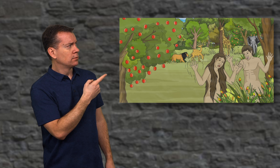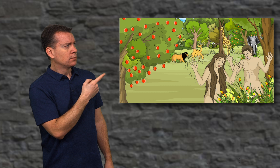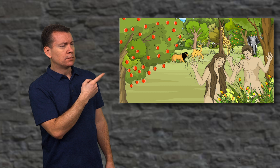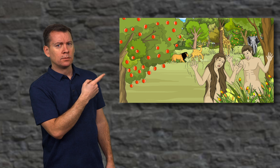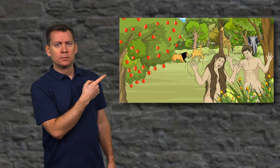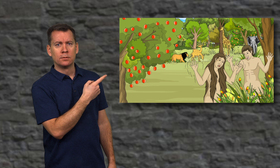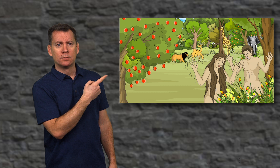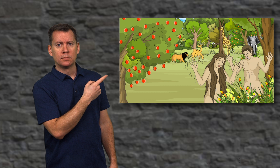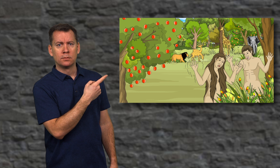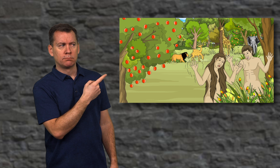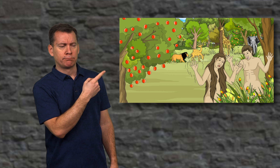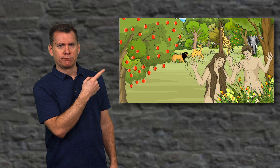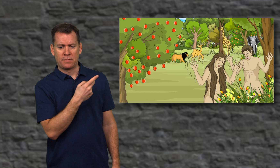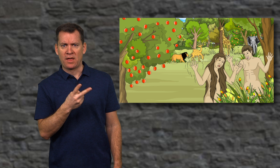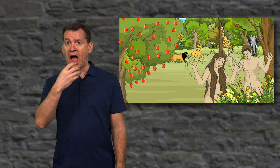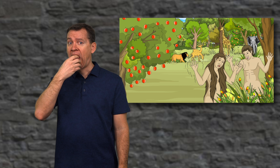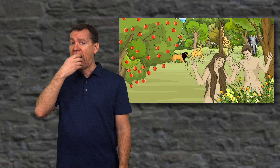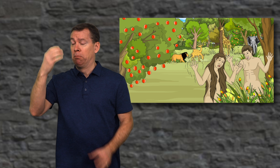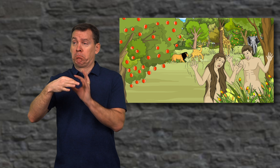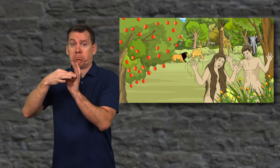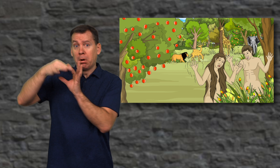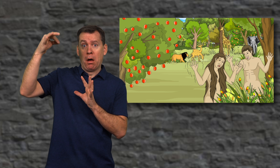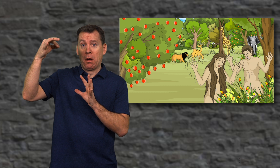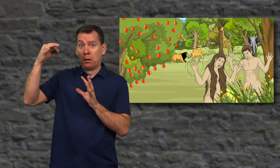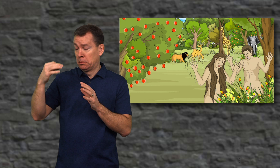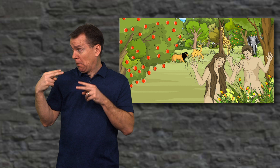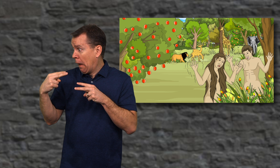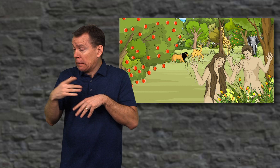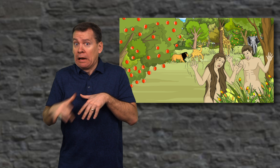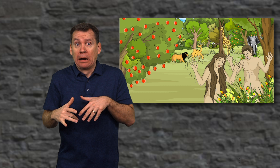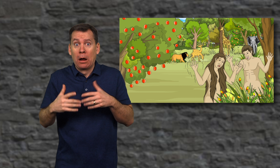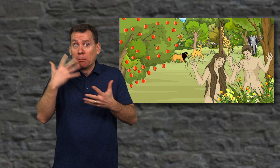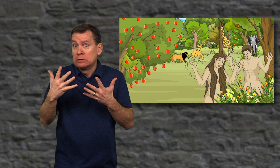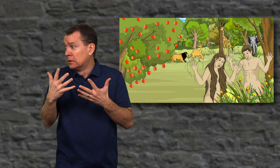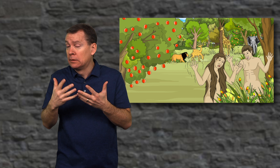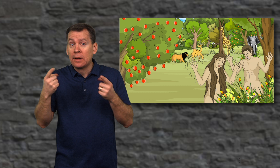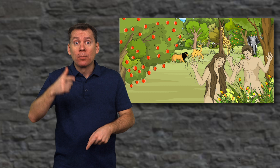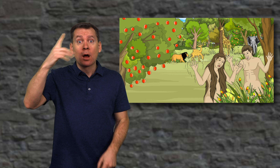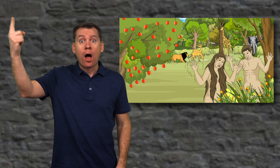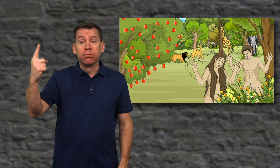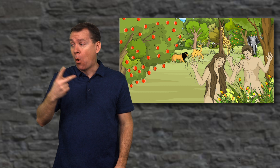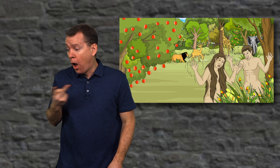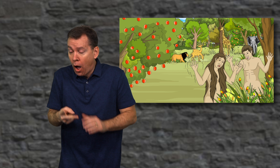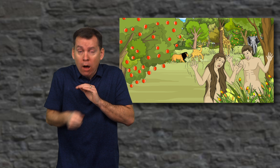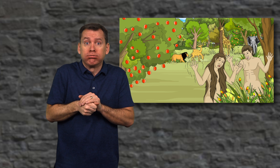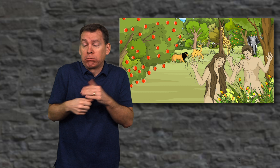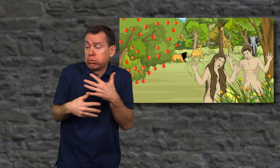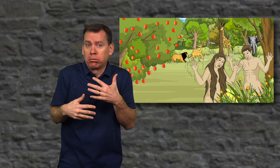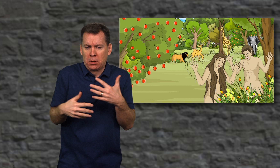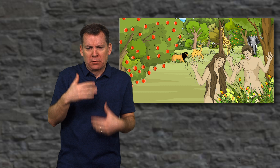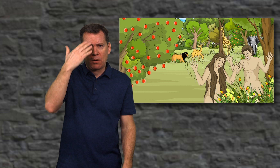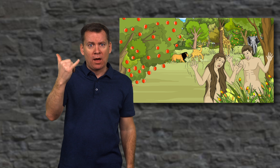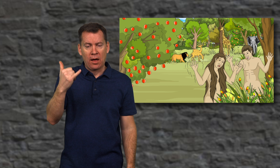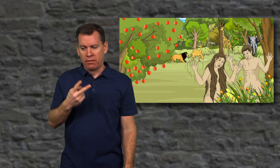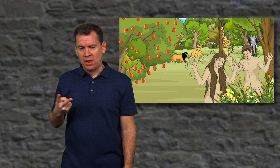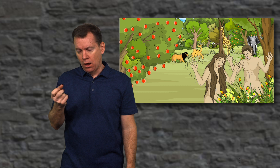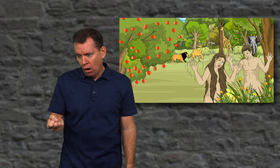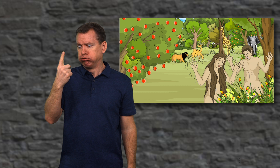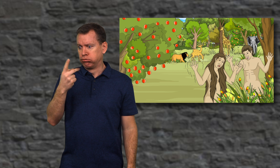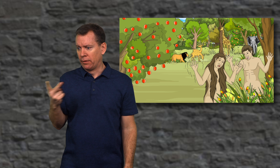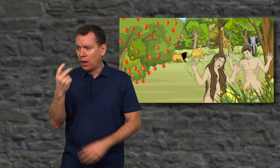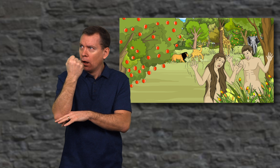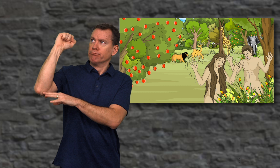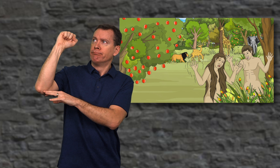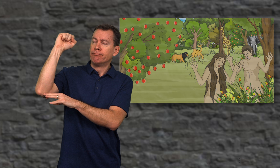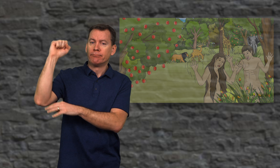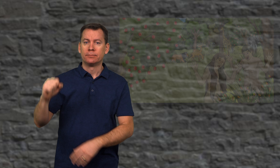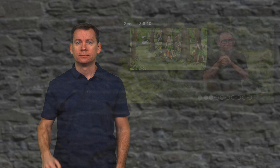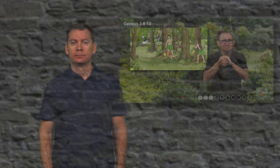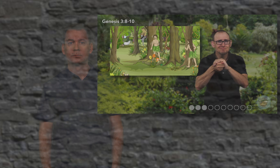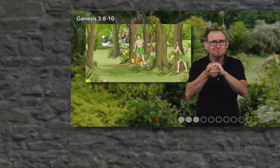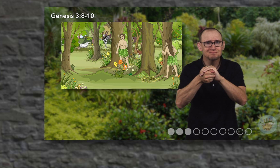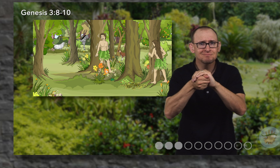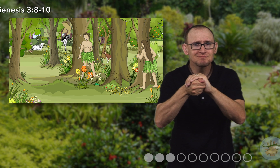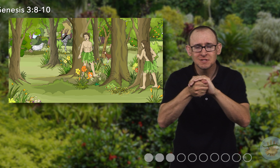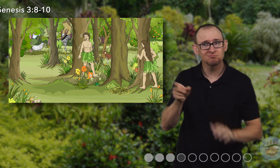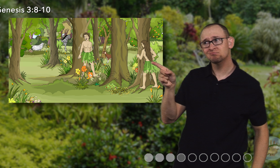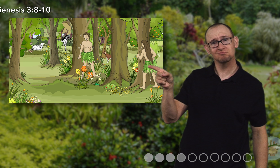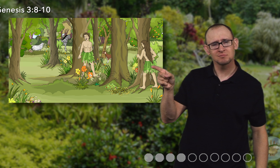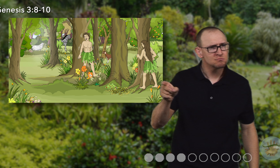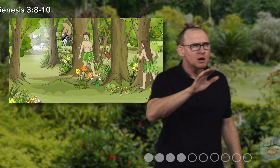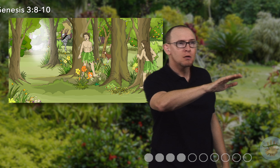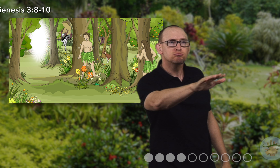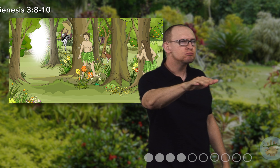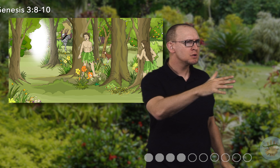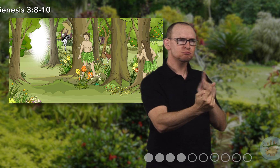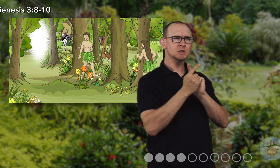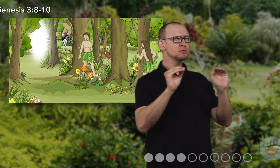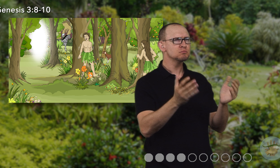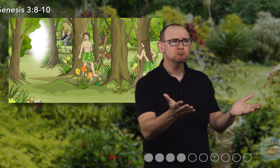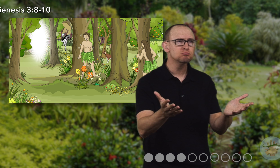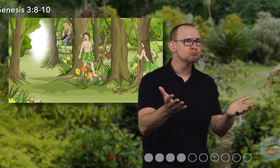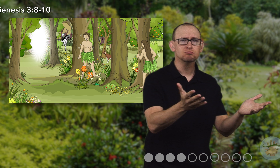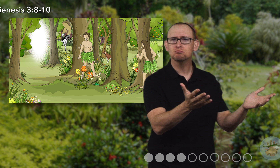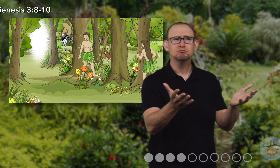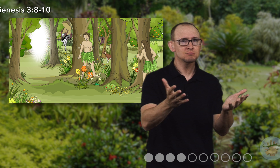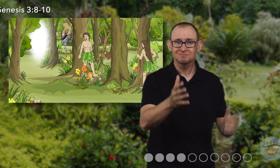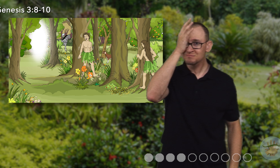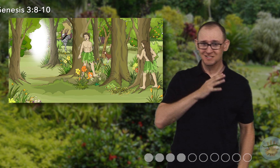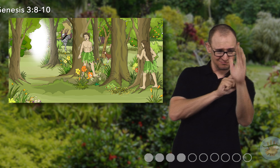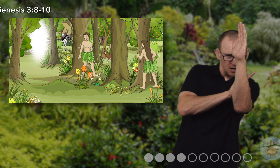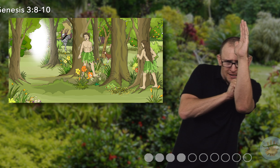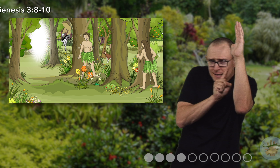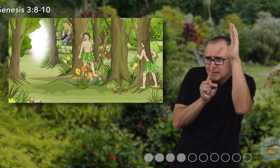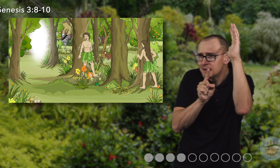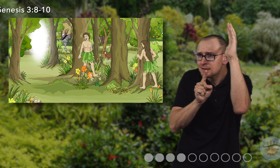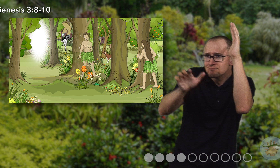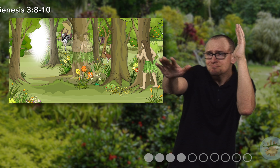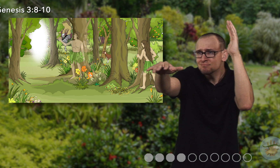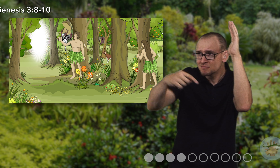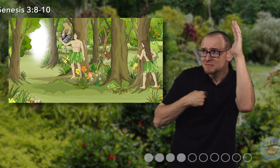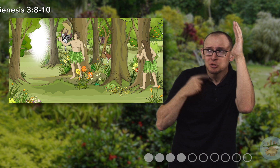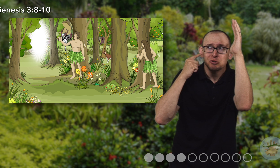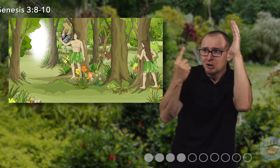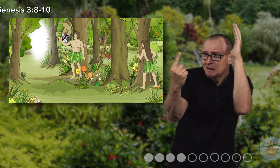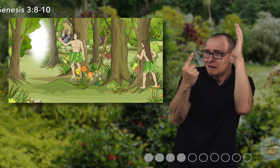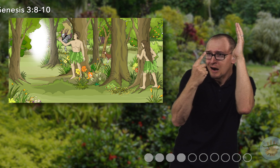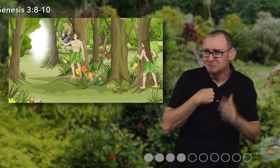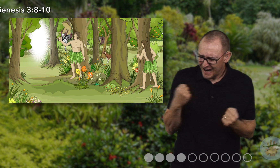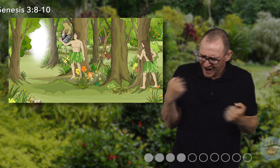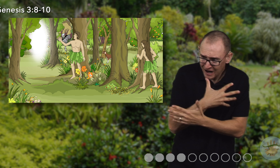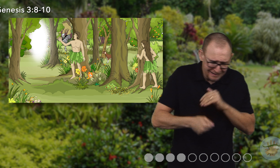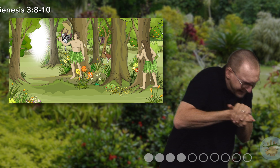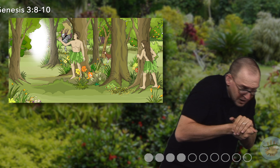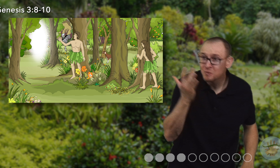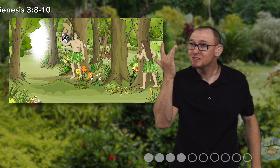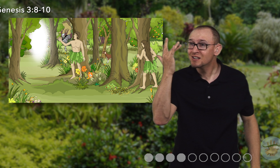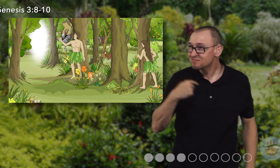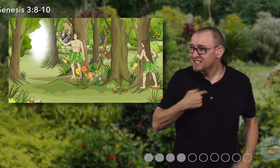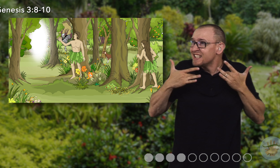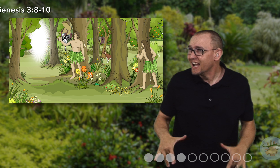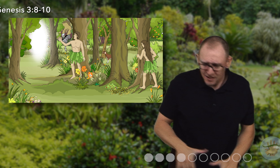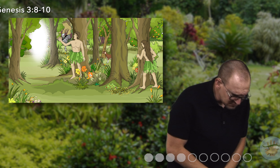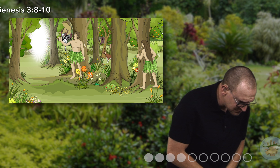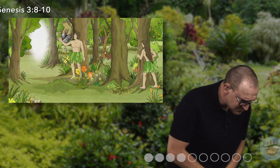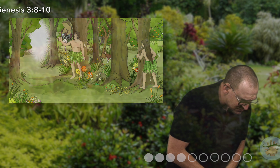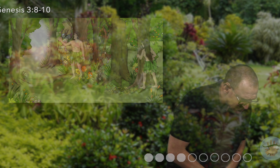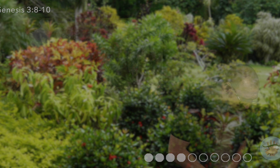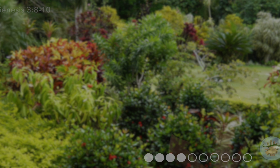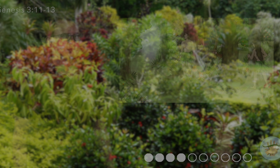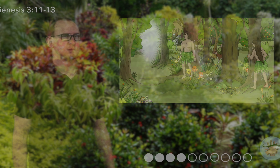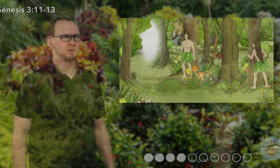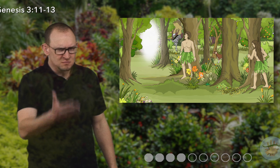“I heard Your voice in the garden,” he replied, “and I was afraid because I was naked;